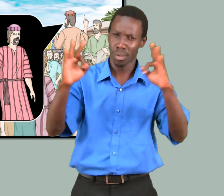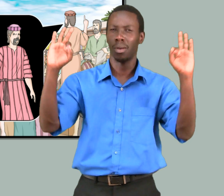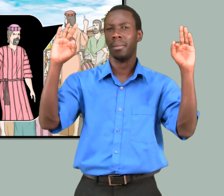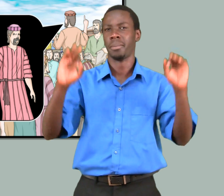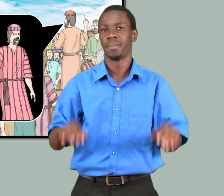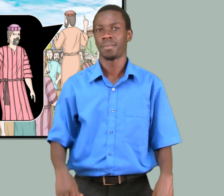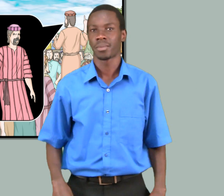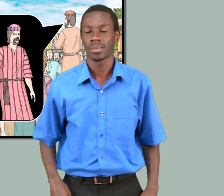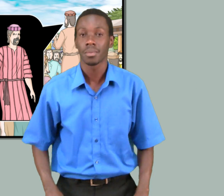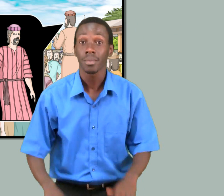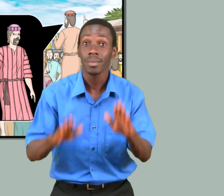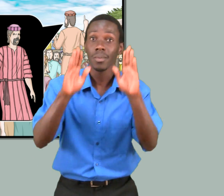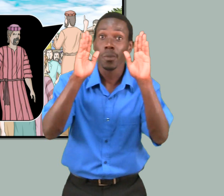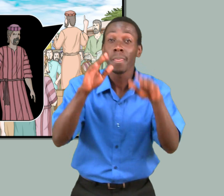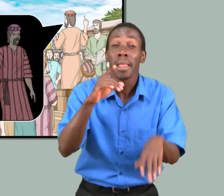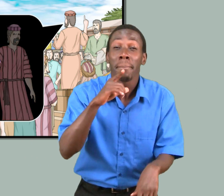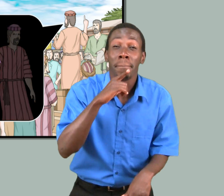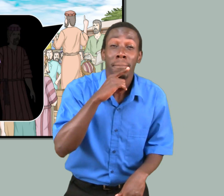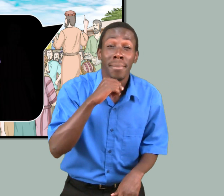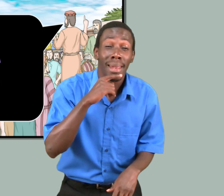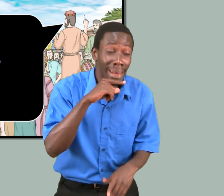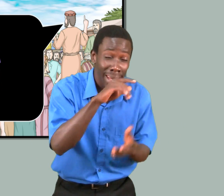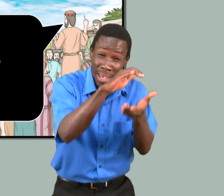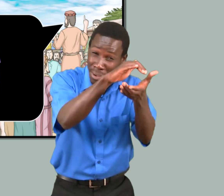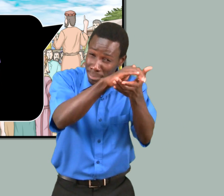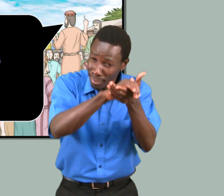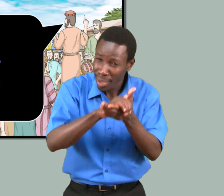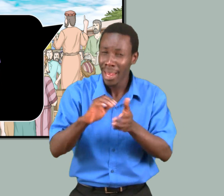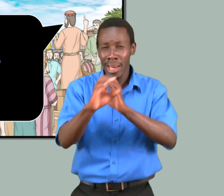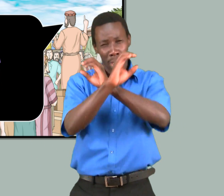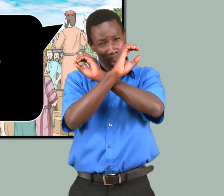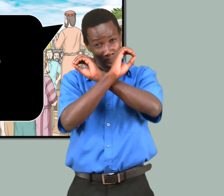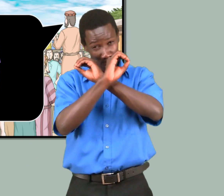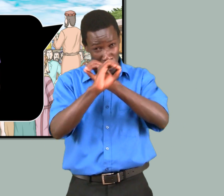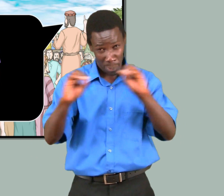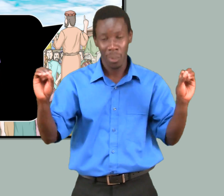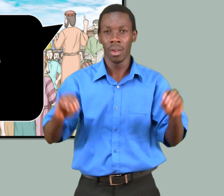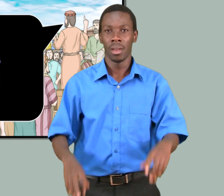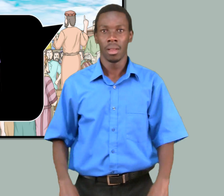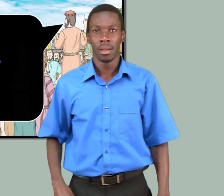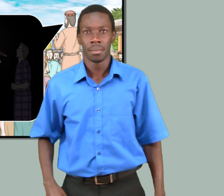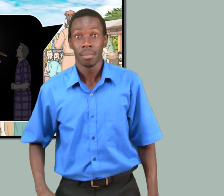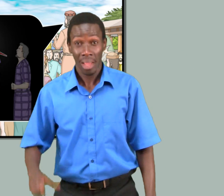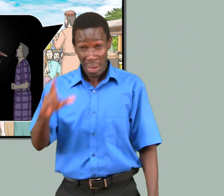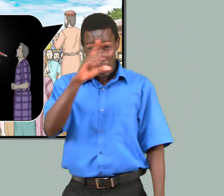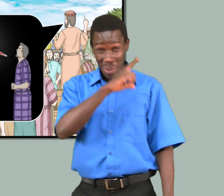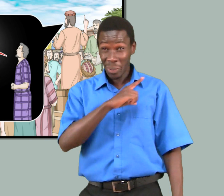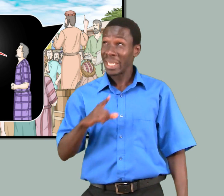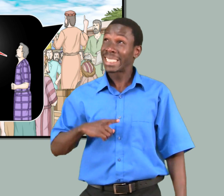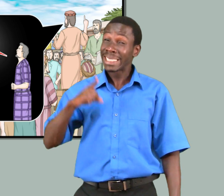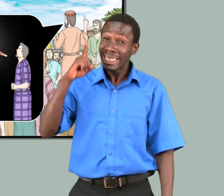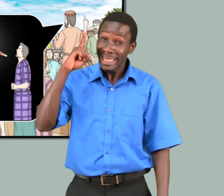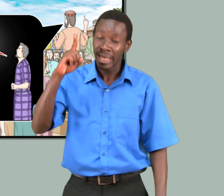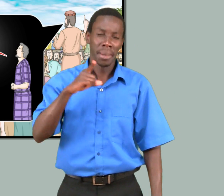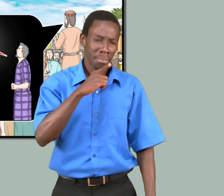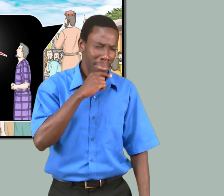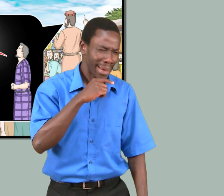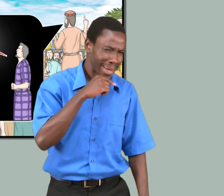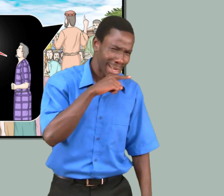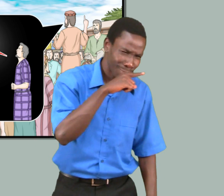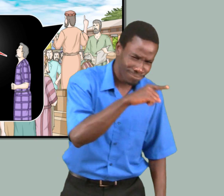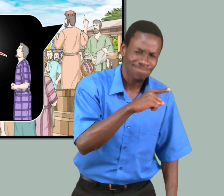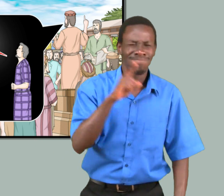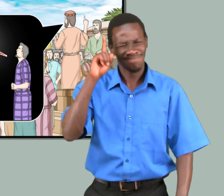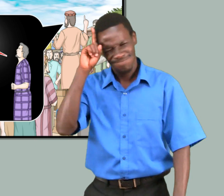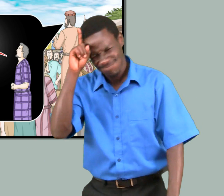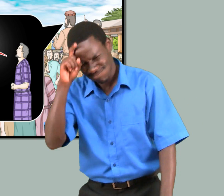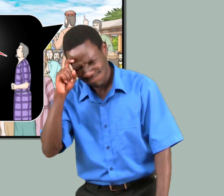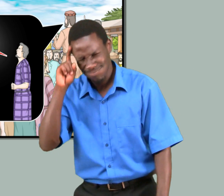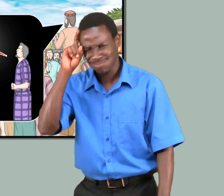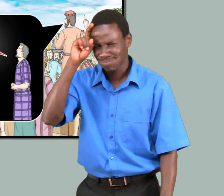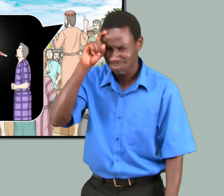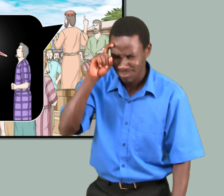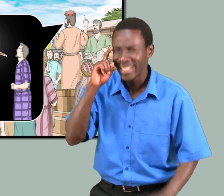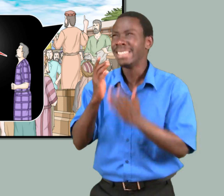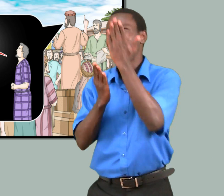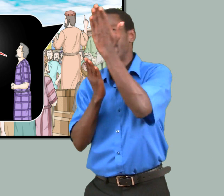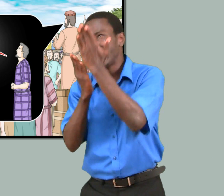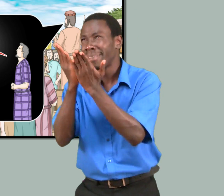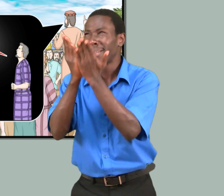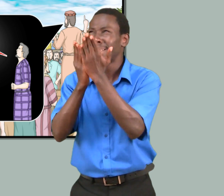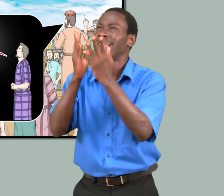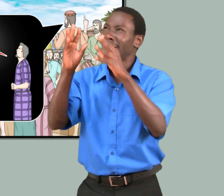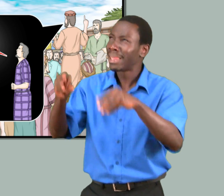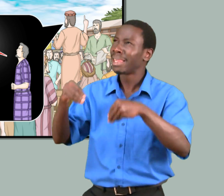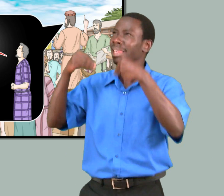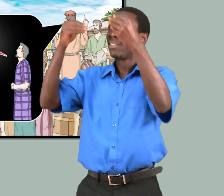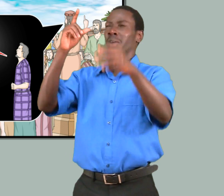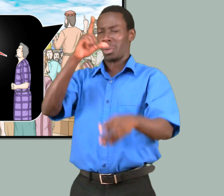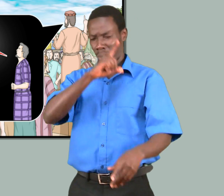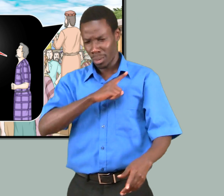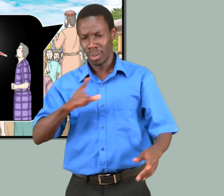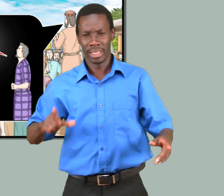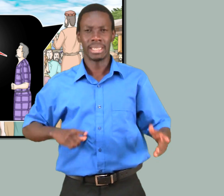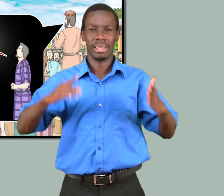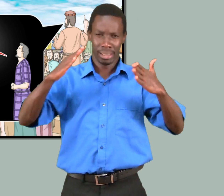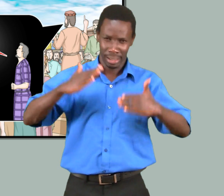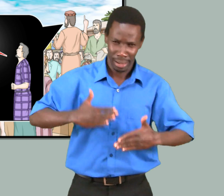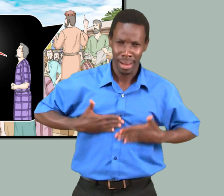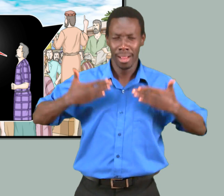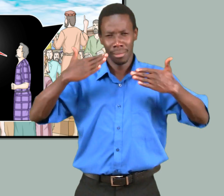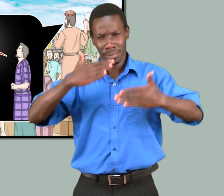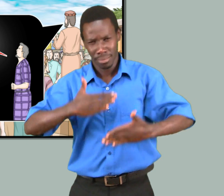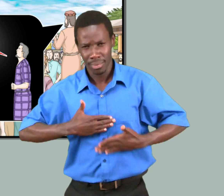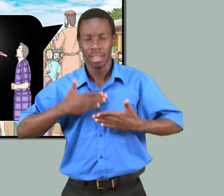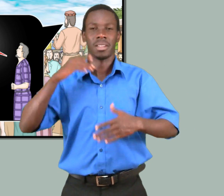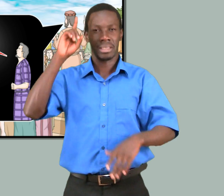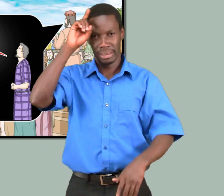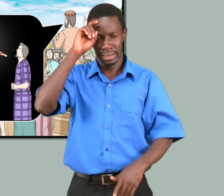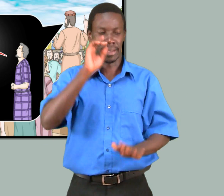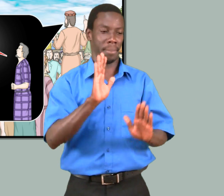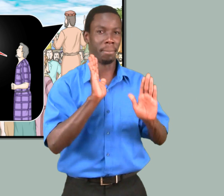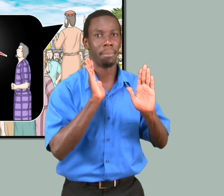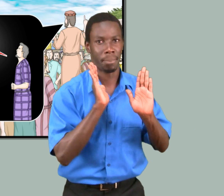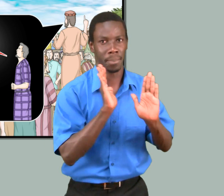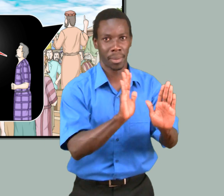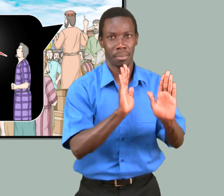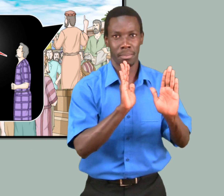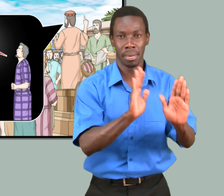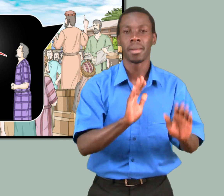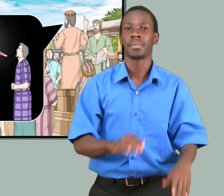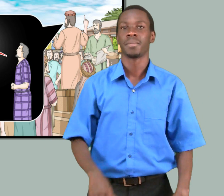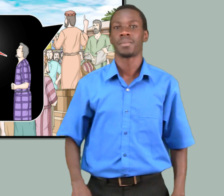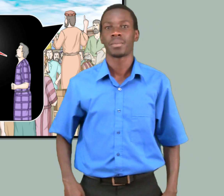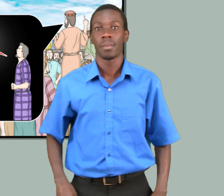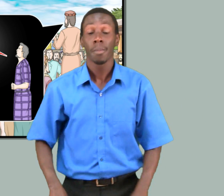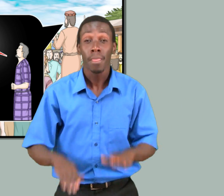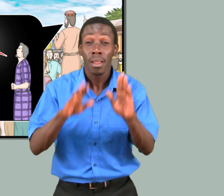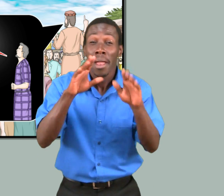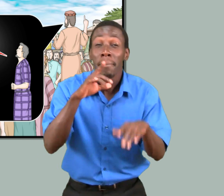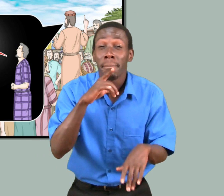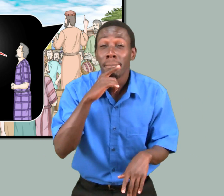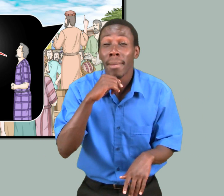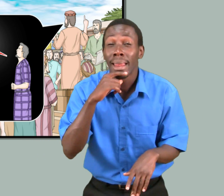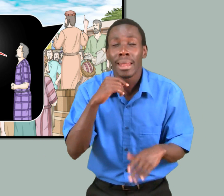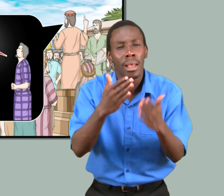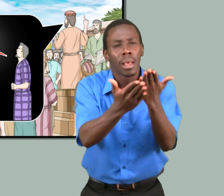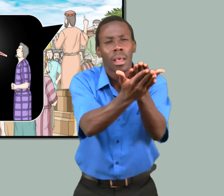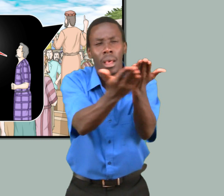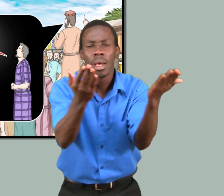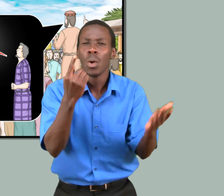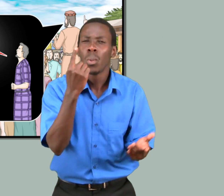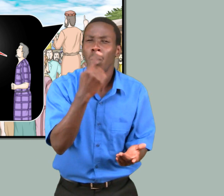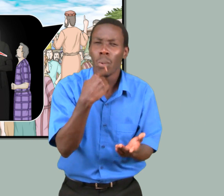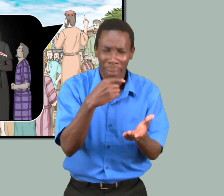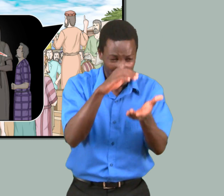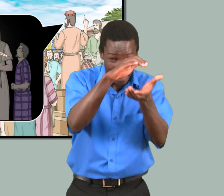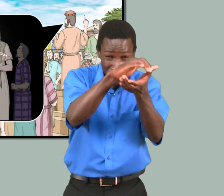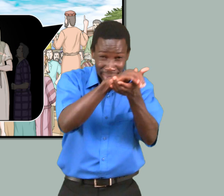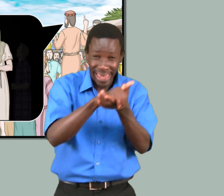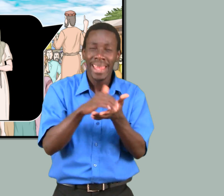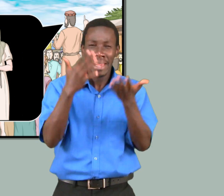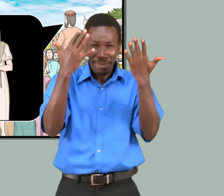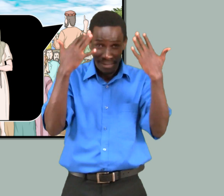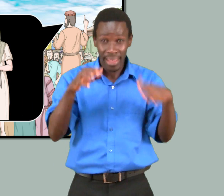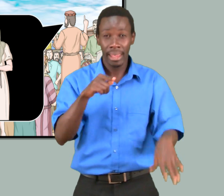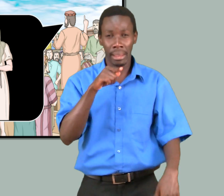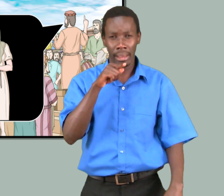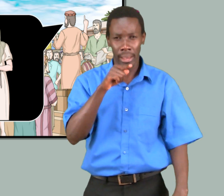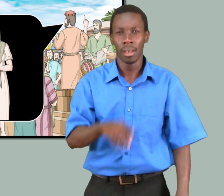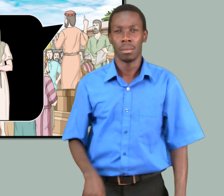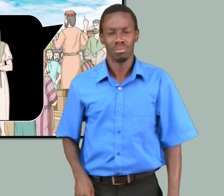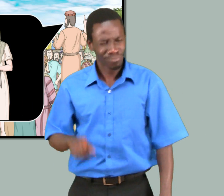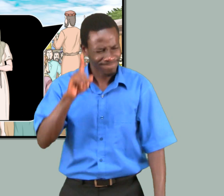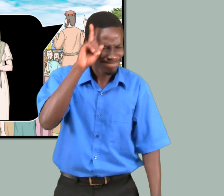The unmarried man is concerned about the work of the Lord, how he can please the Lord.